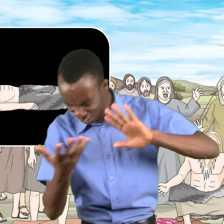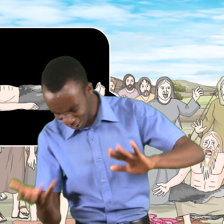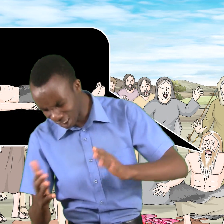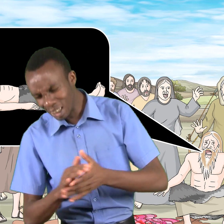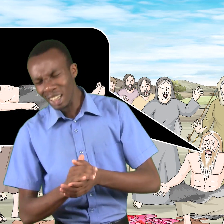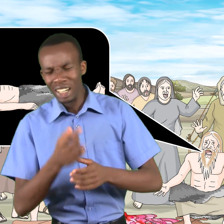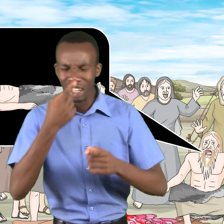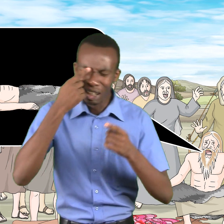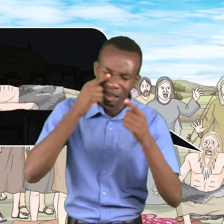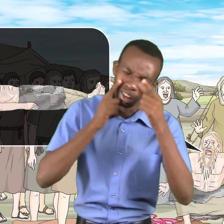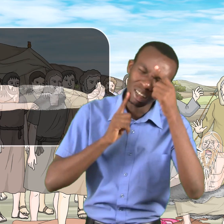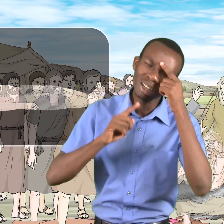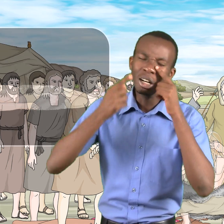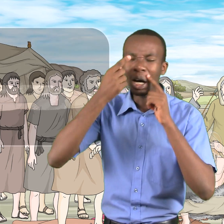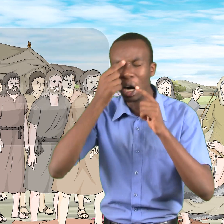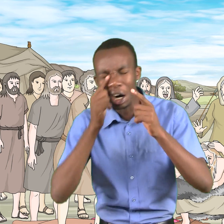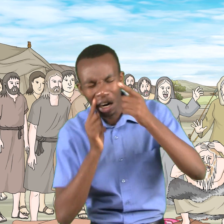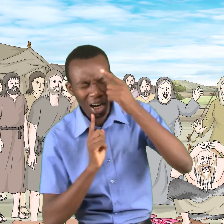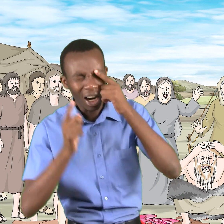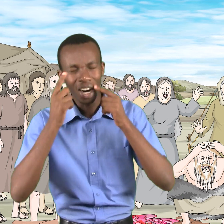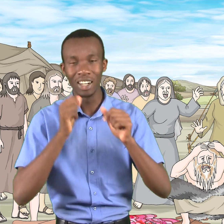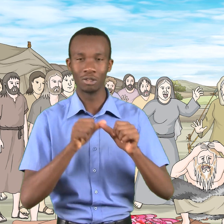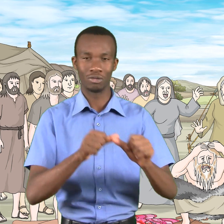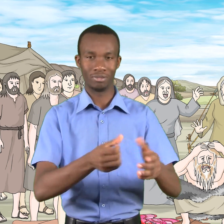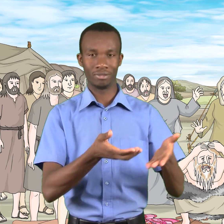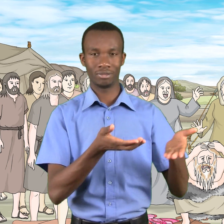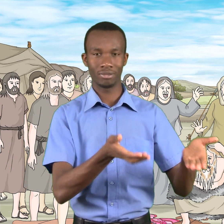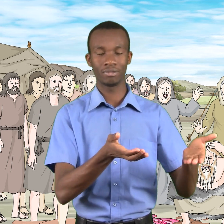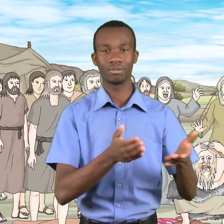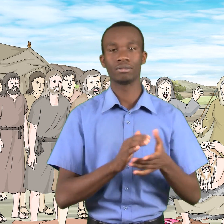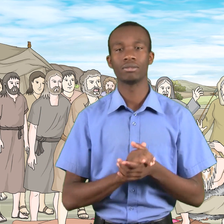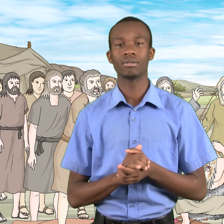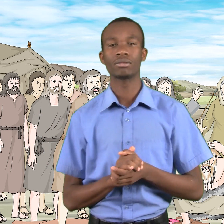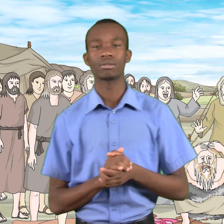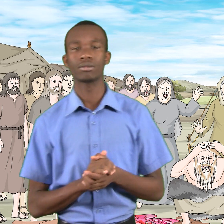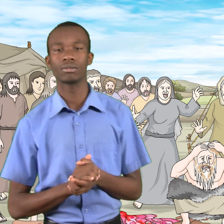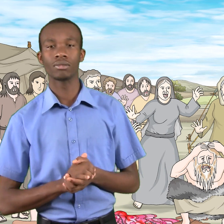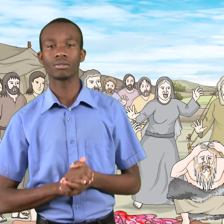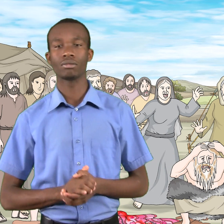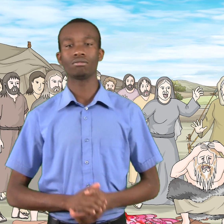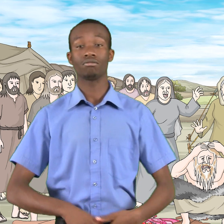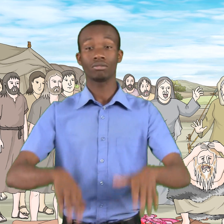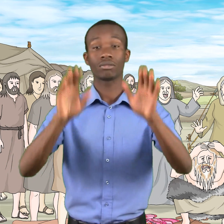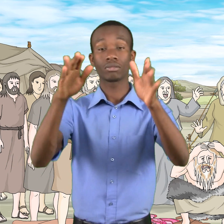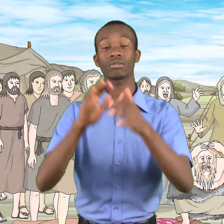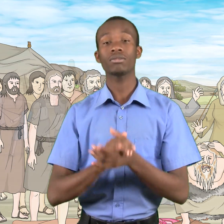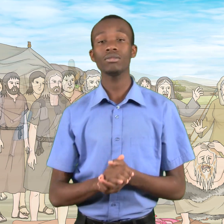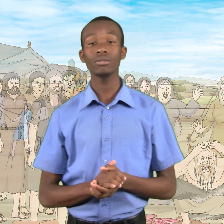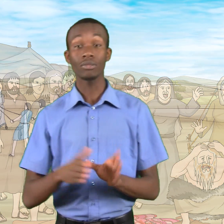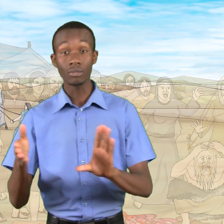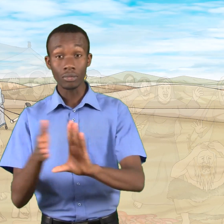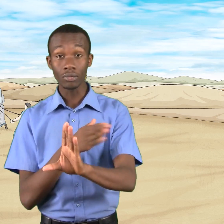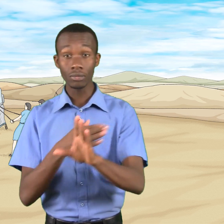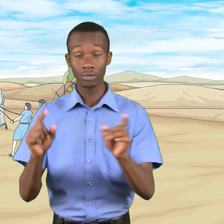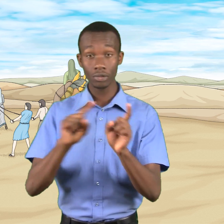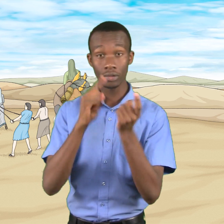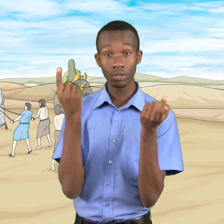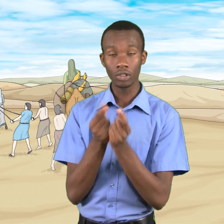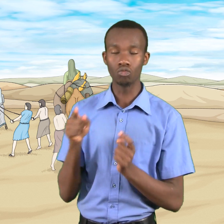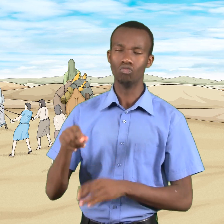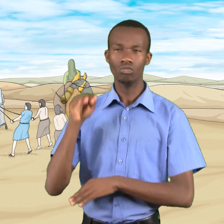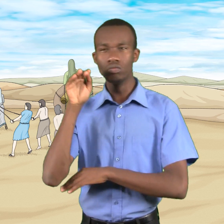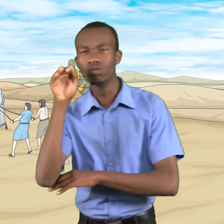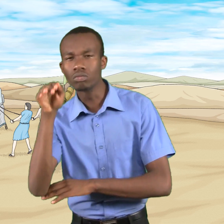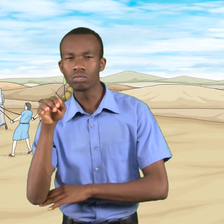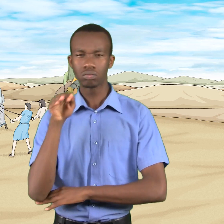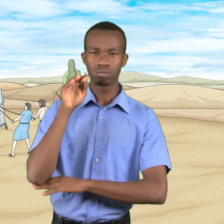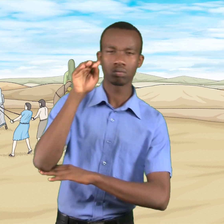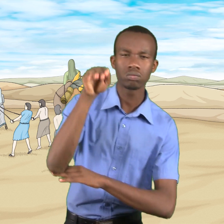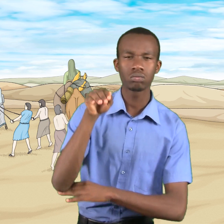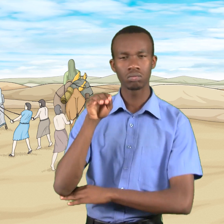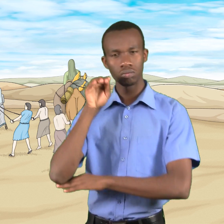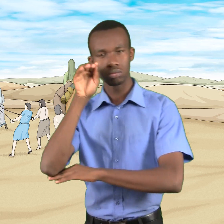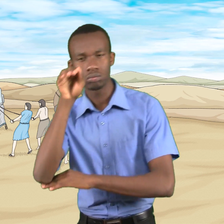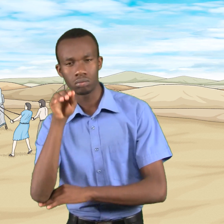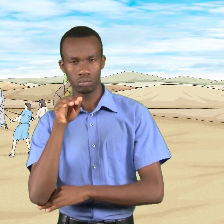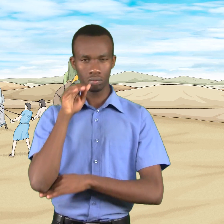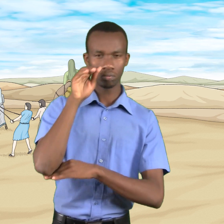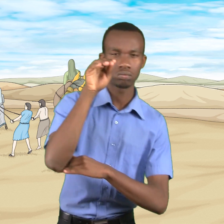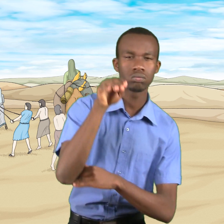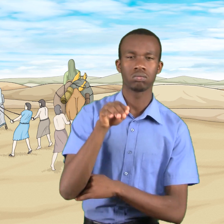So his father wept for him.